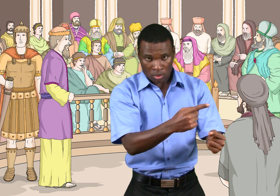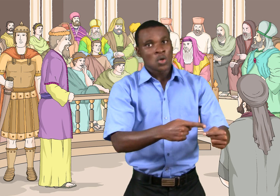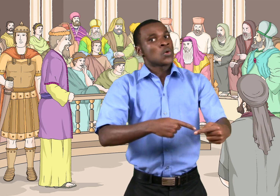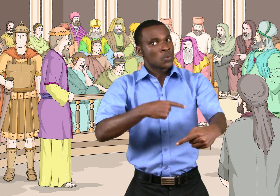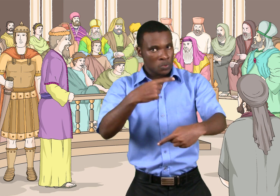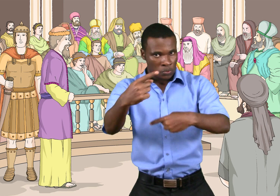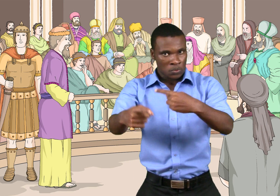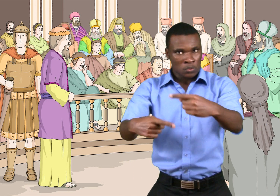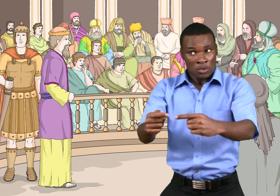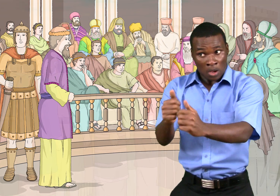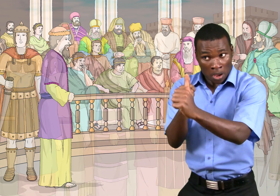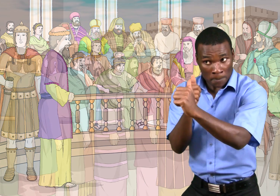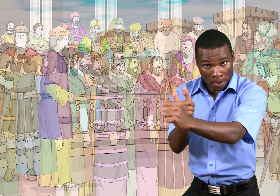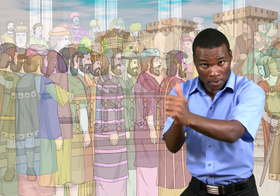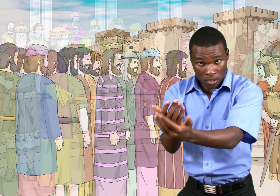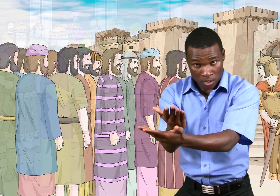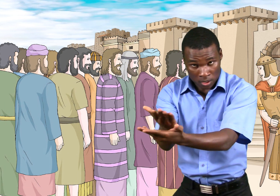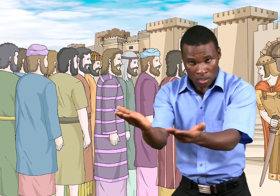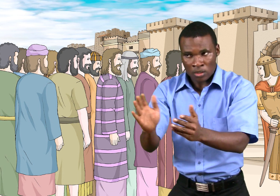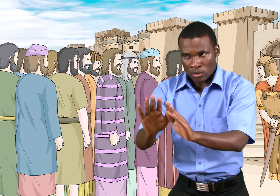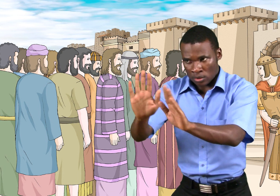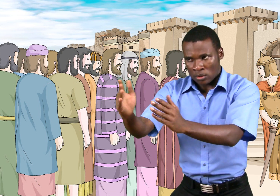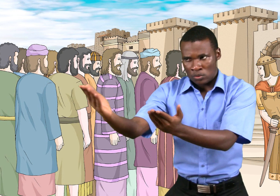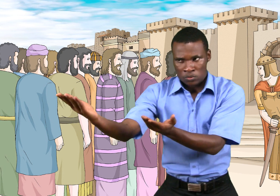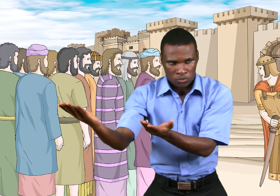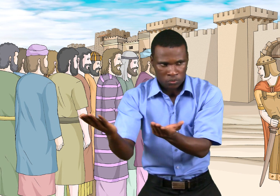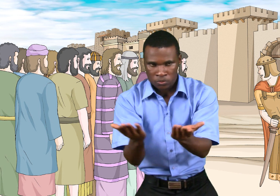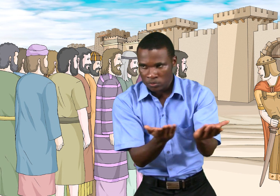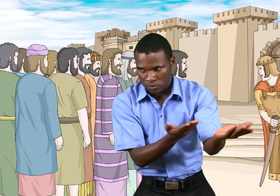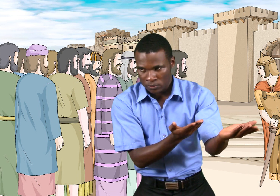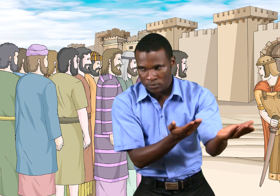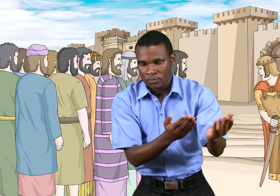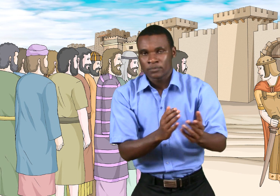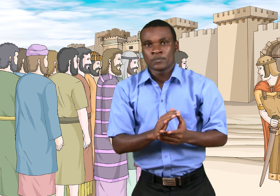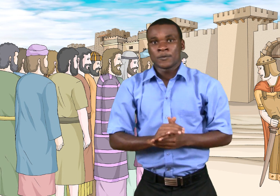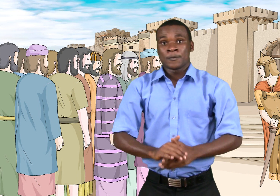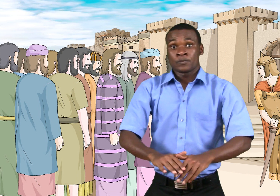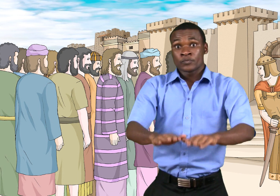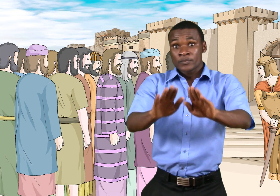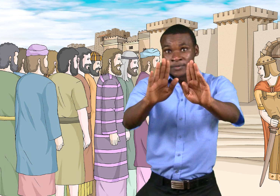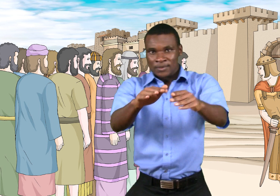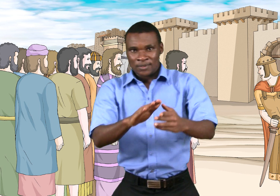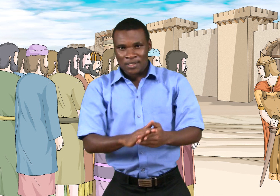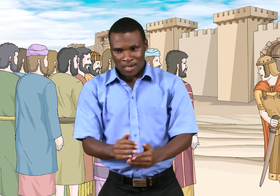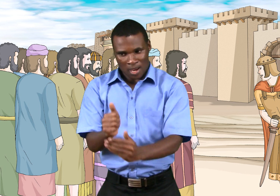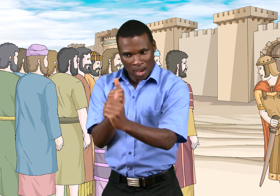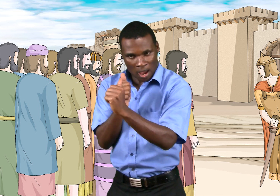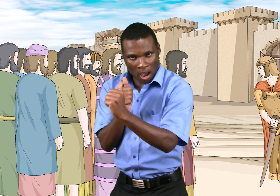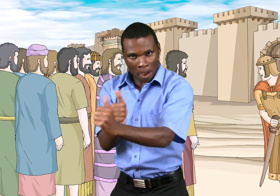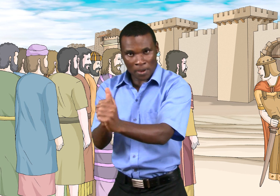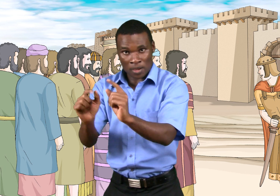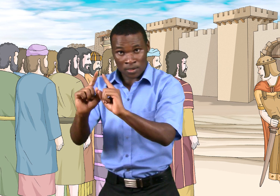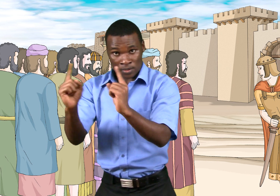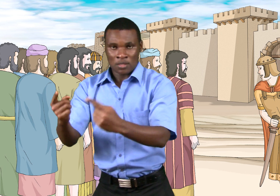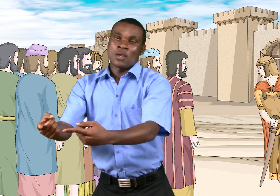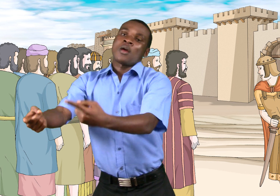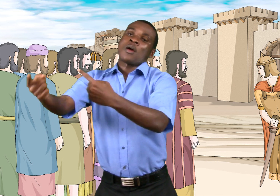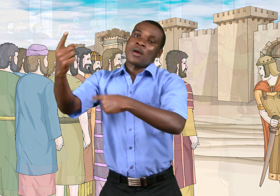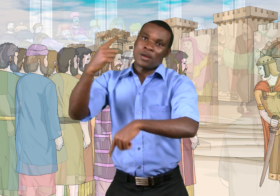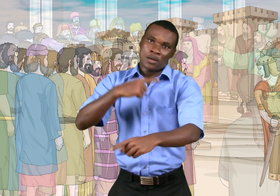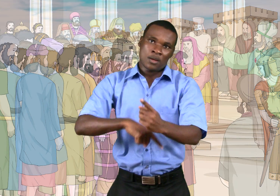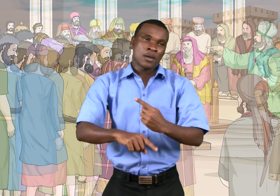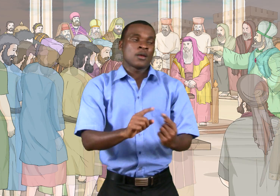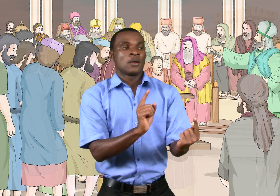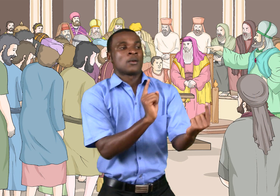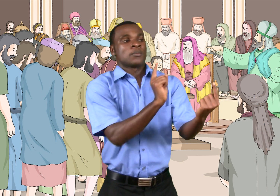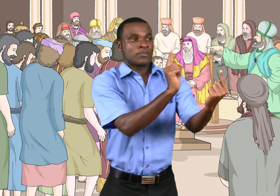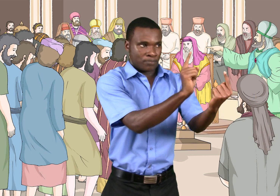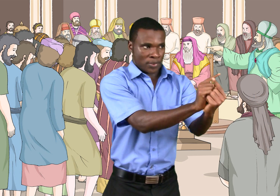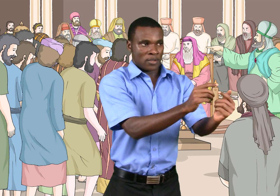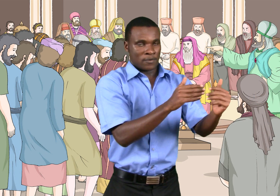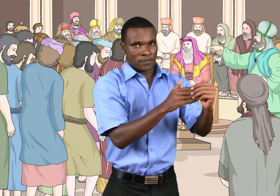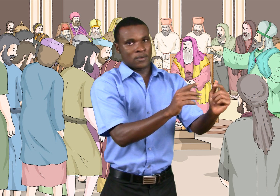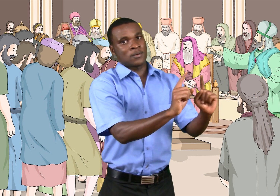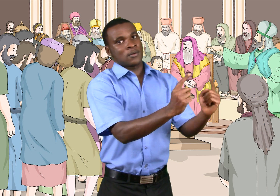At that point, the captain went with the officers and brought the apostles—but not by force, for fear the people would stone them.